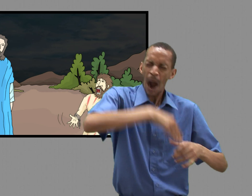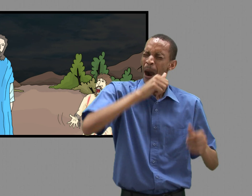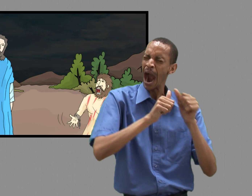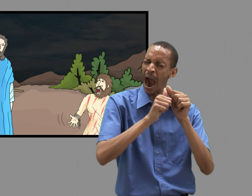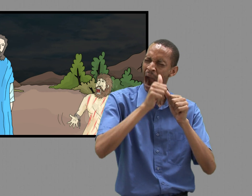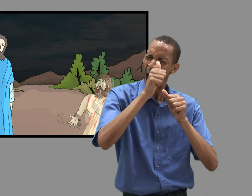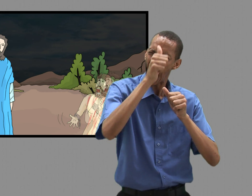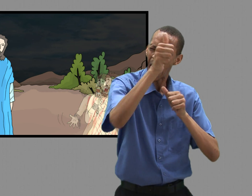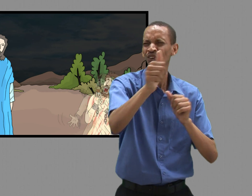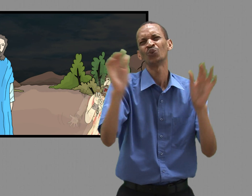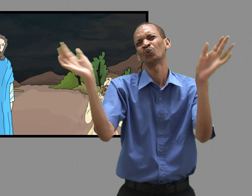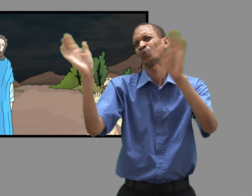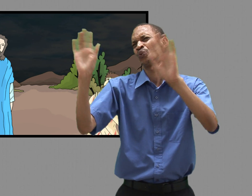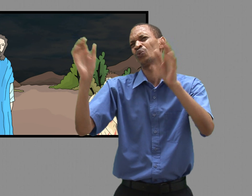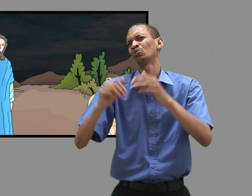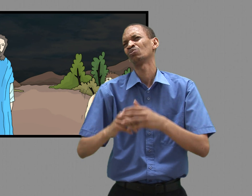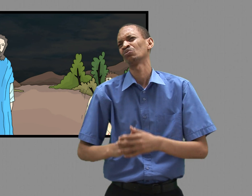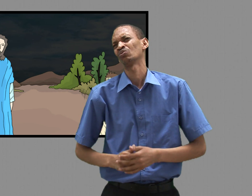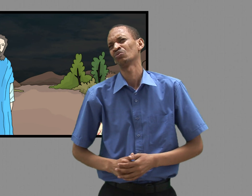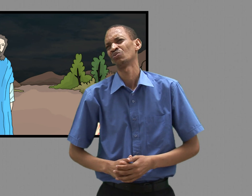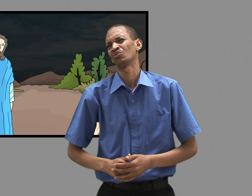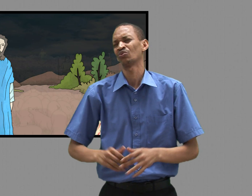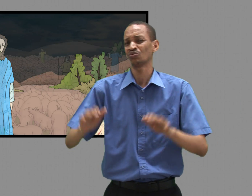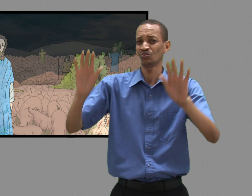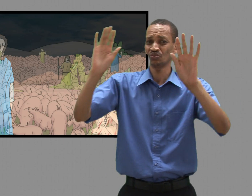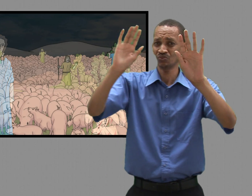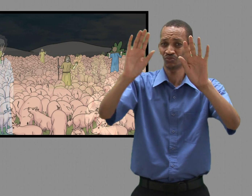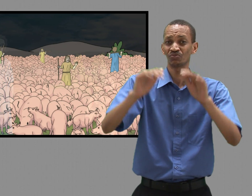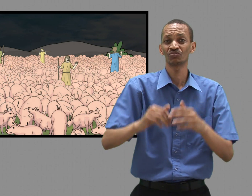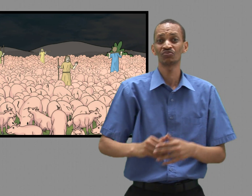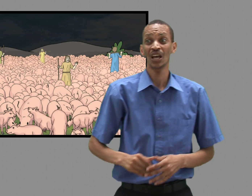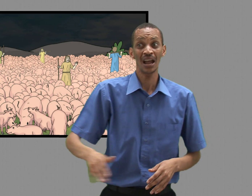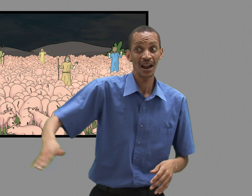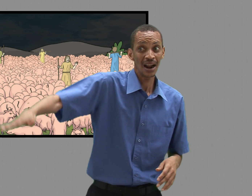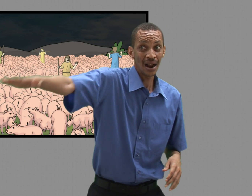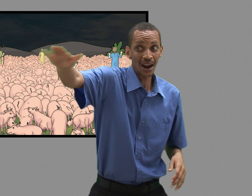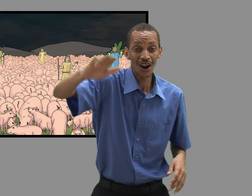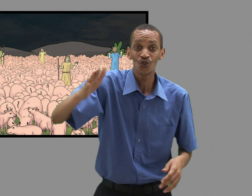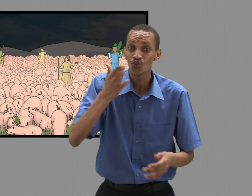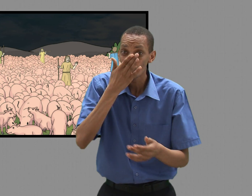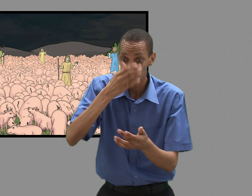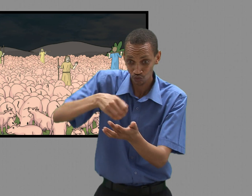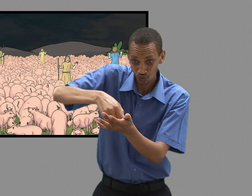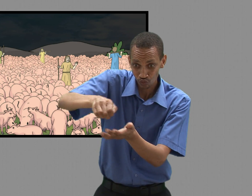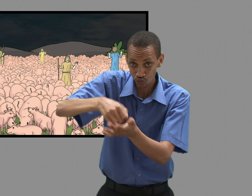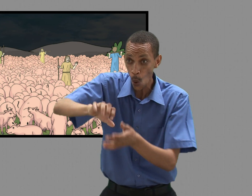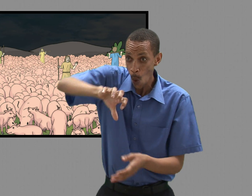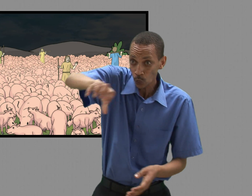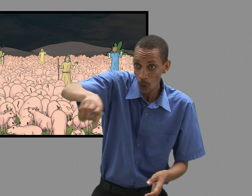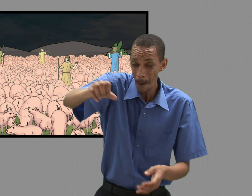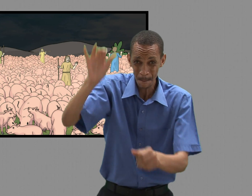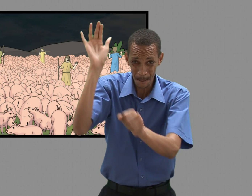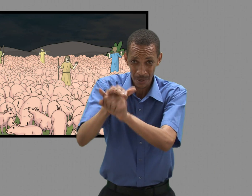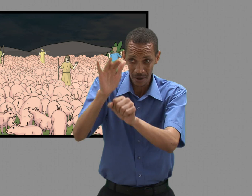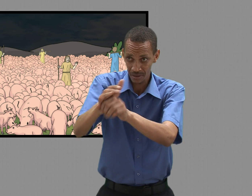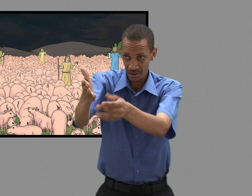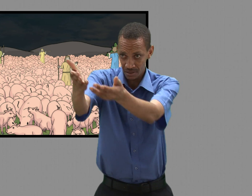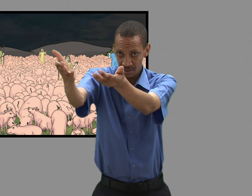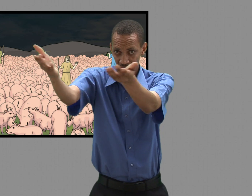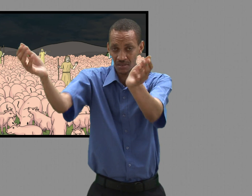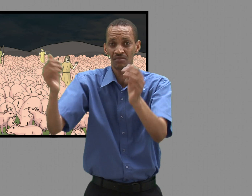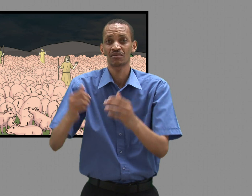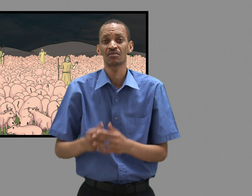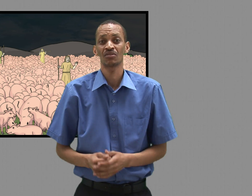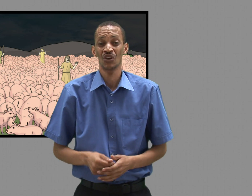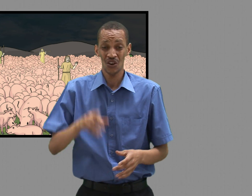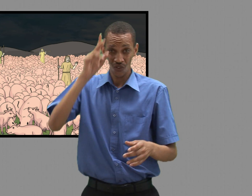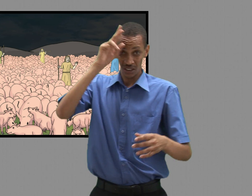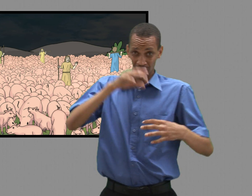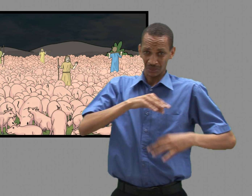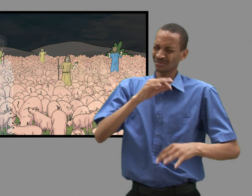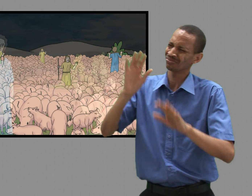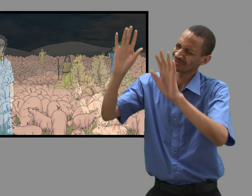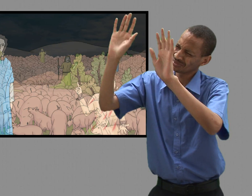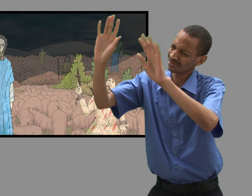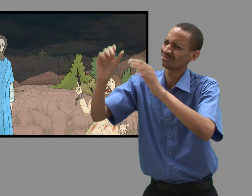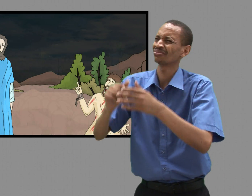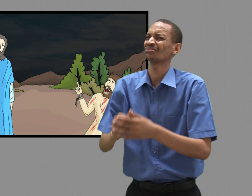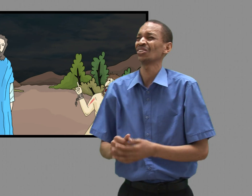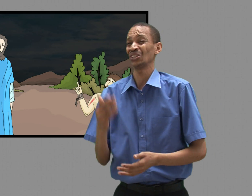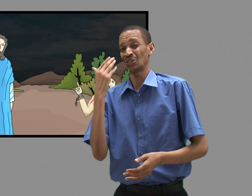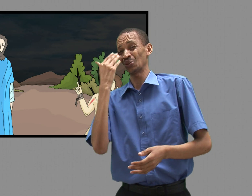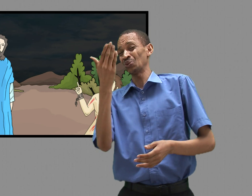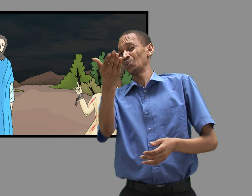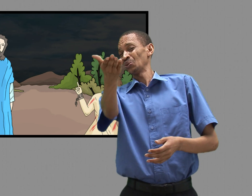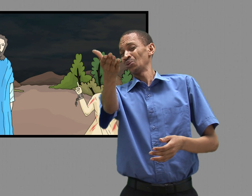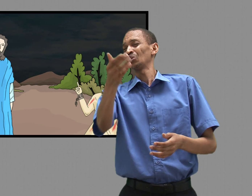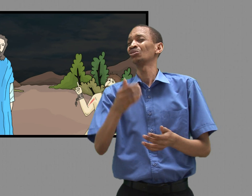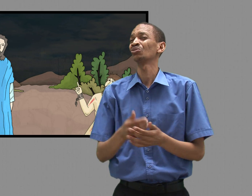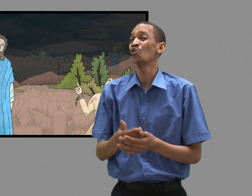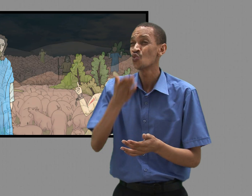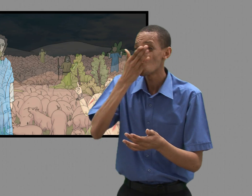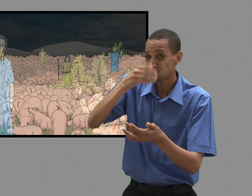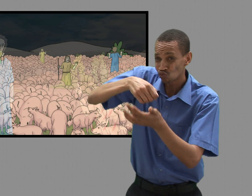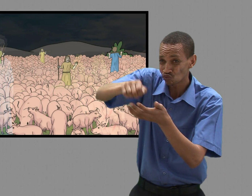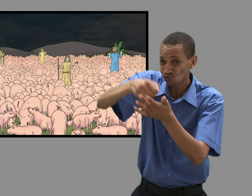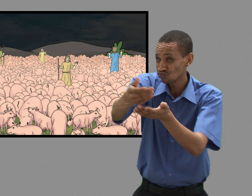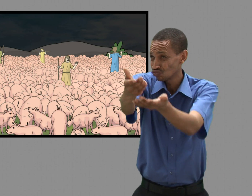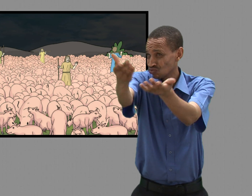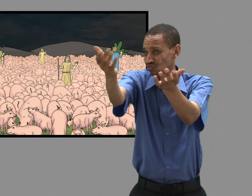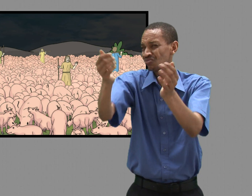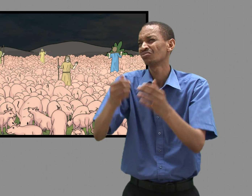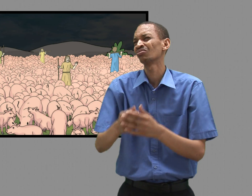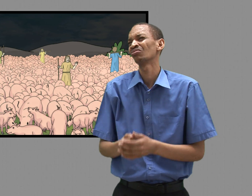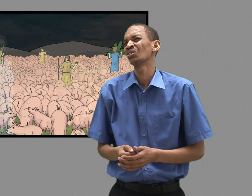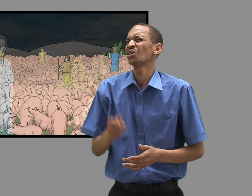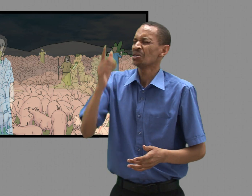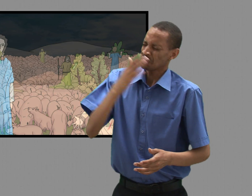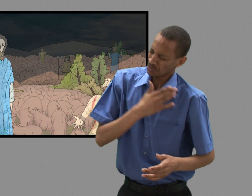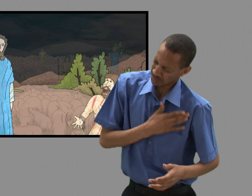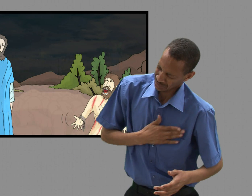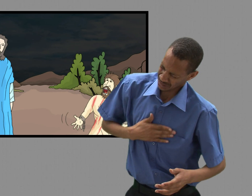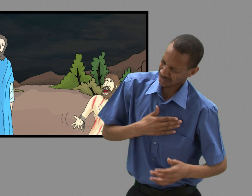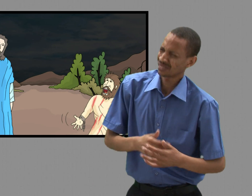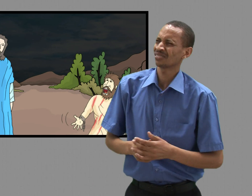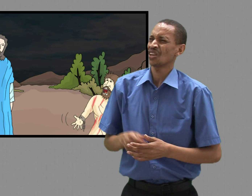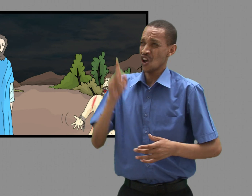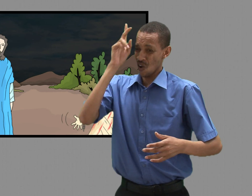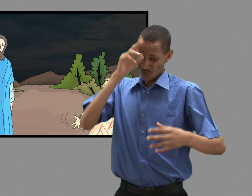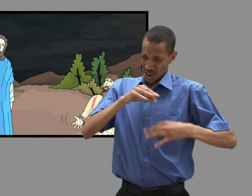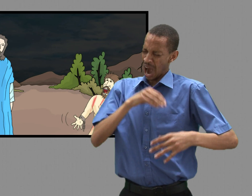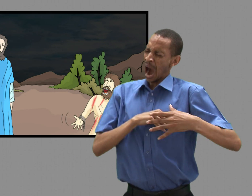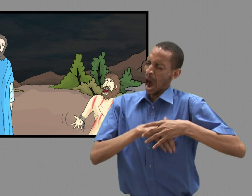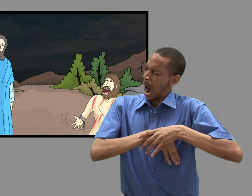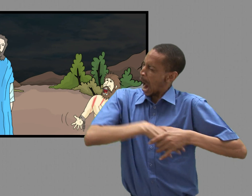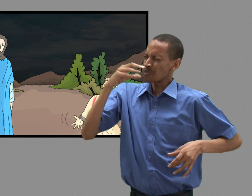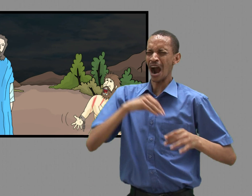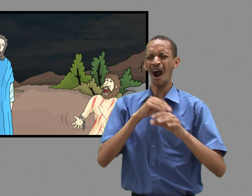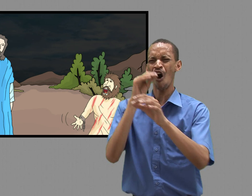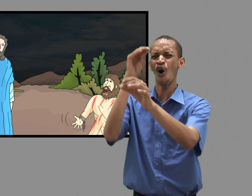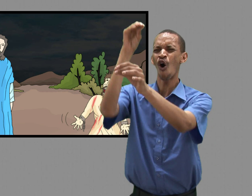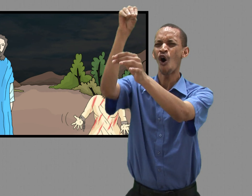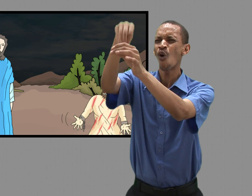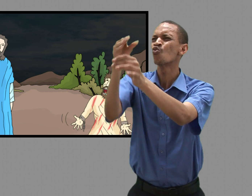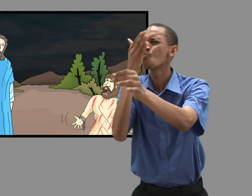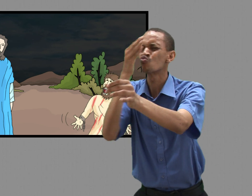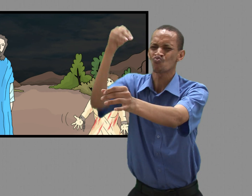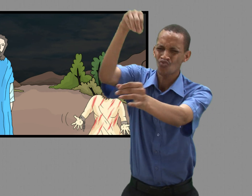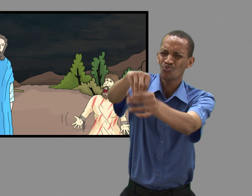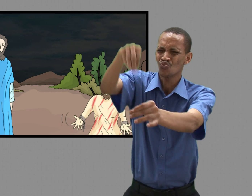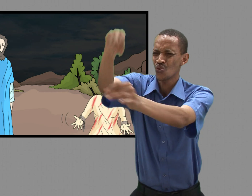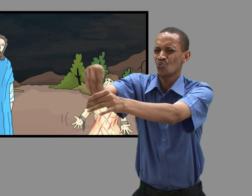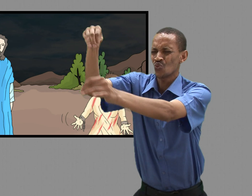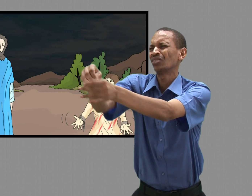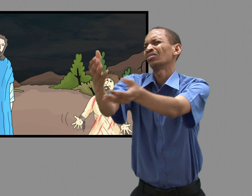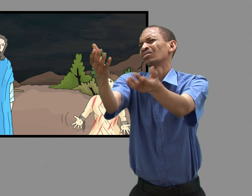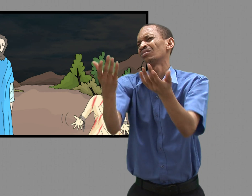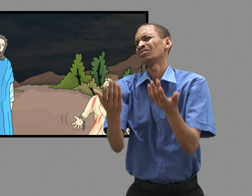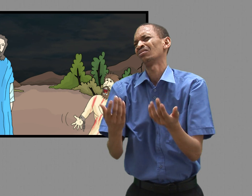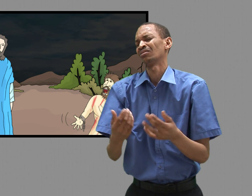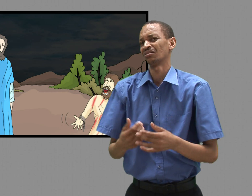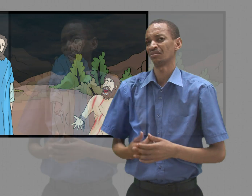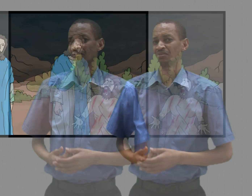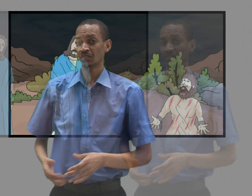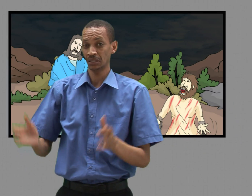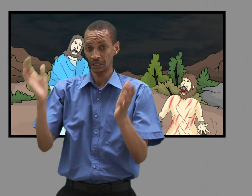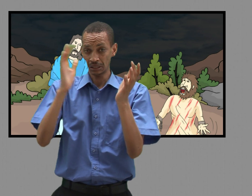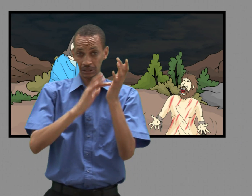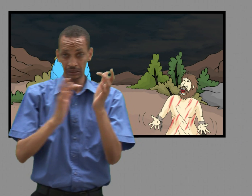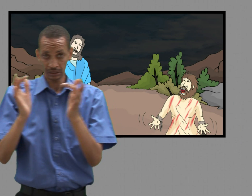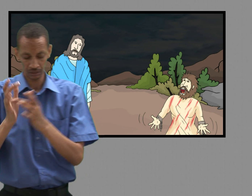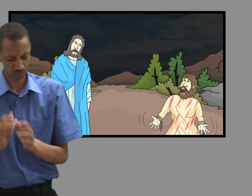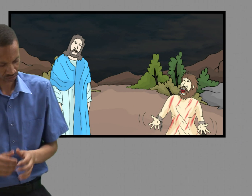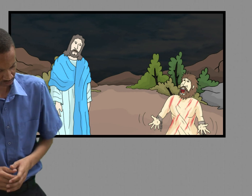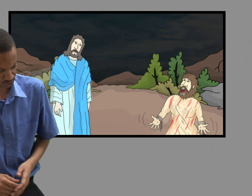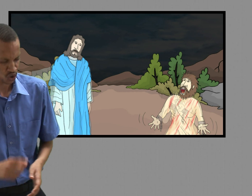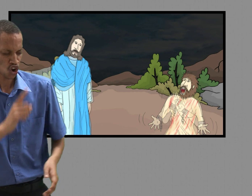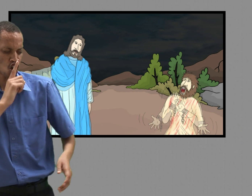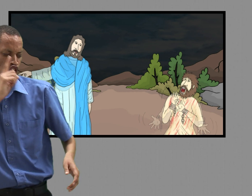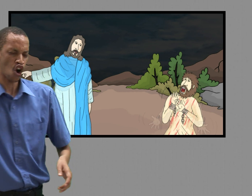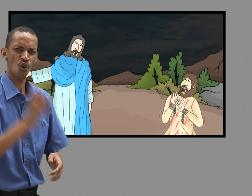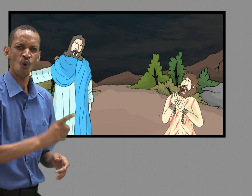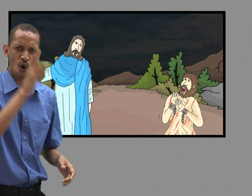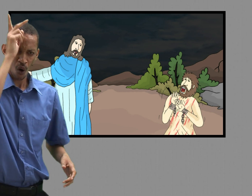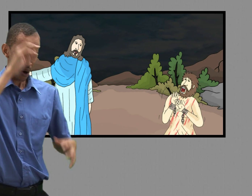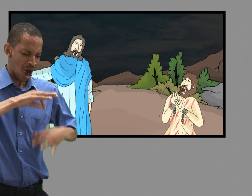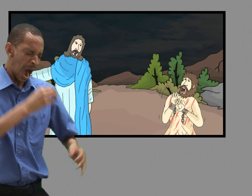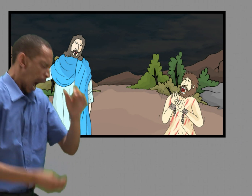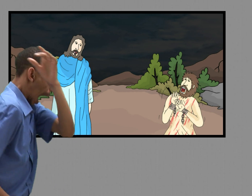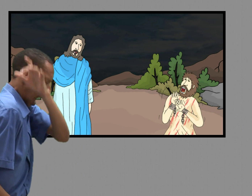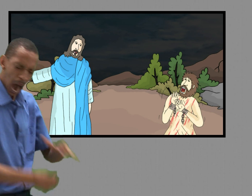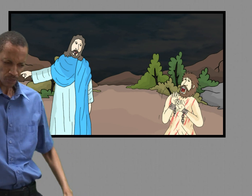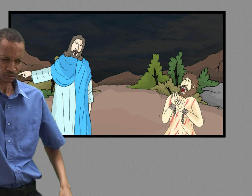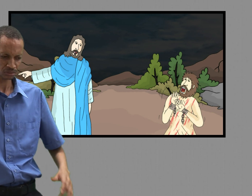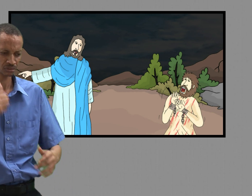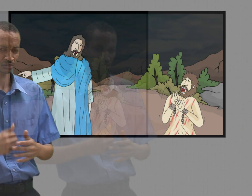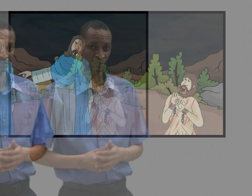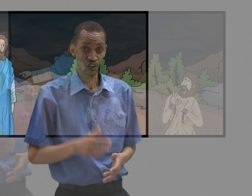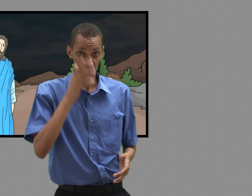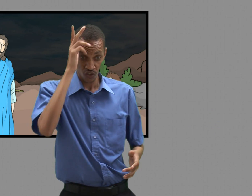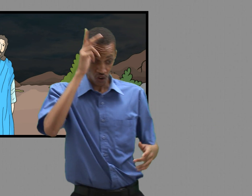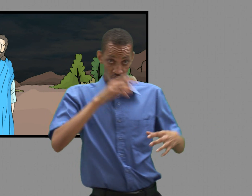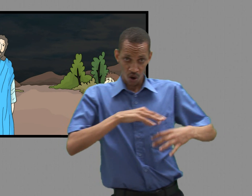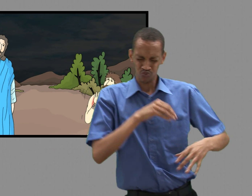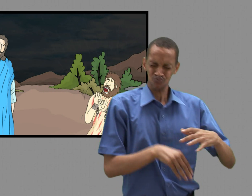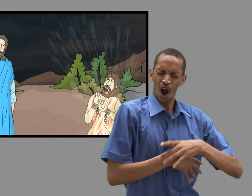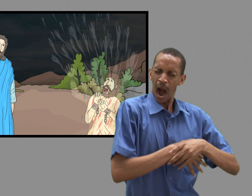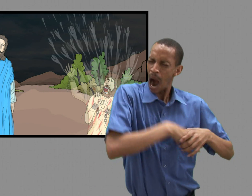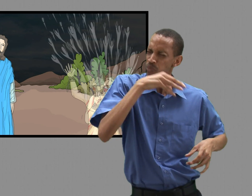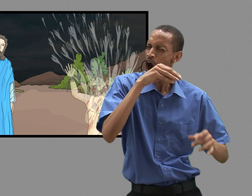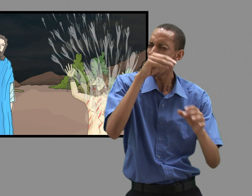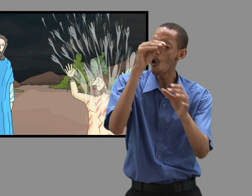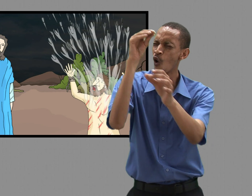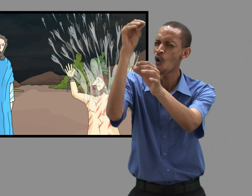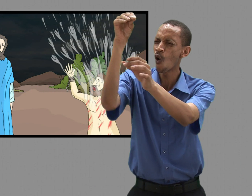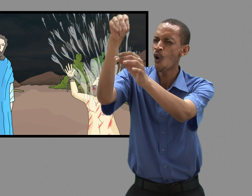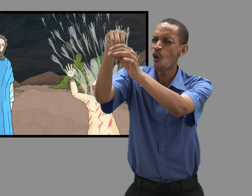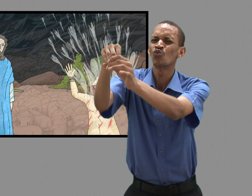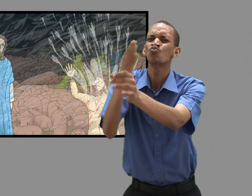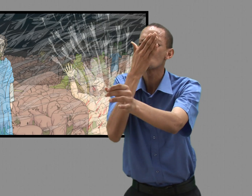There on the nearby hillside a large herd of pigs was feeding. So the demons begged Jesus, “Send us to the pigs, so that we may enter them.”